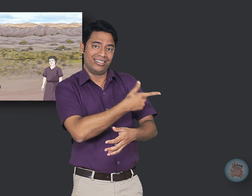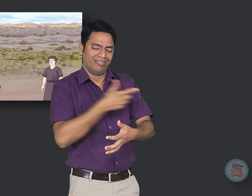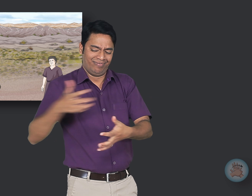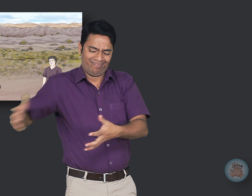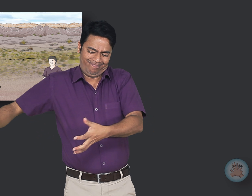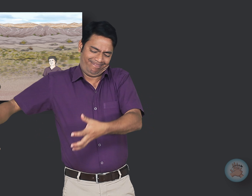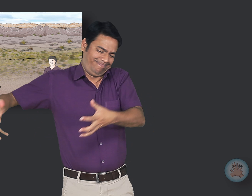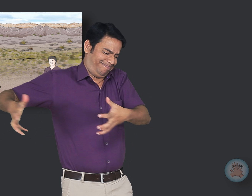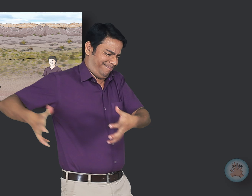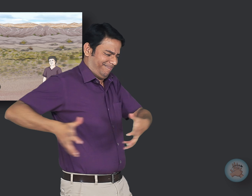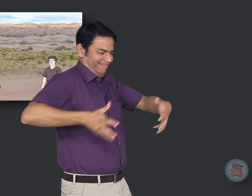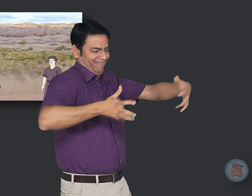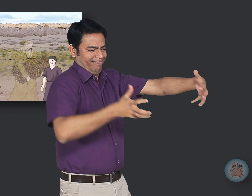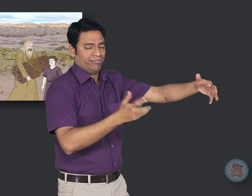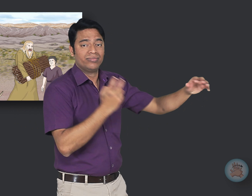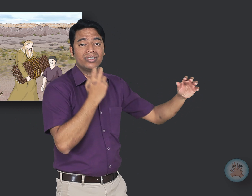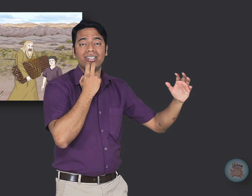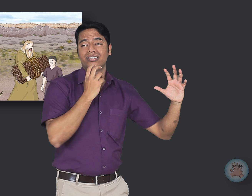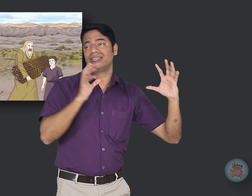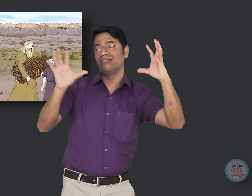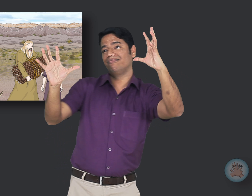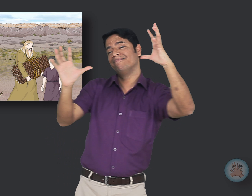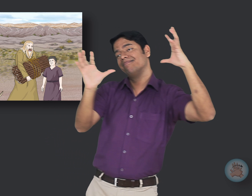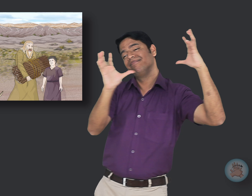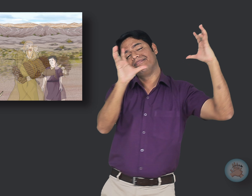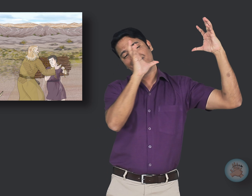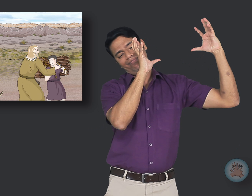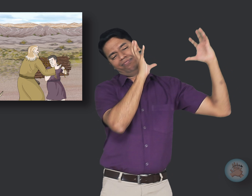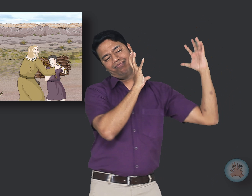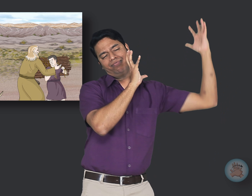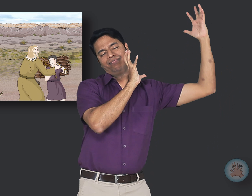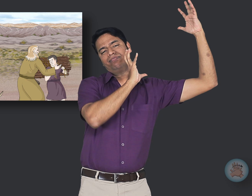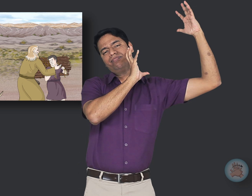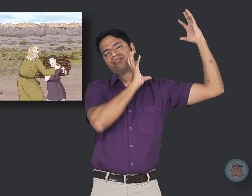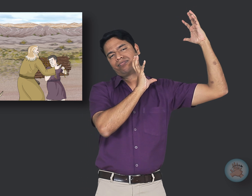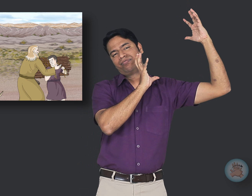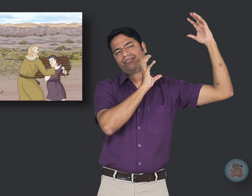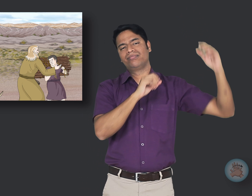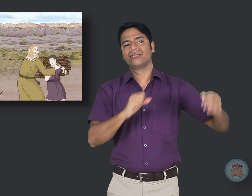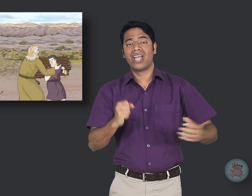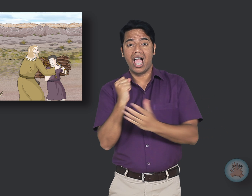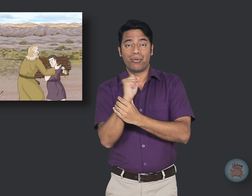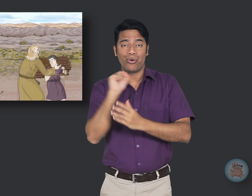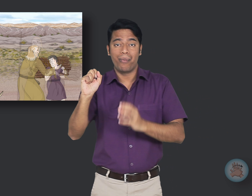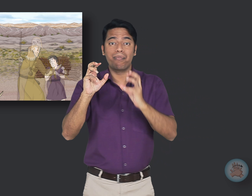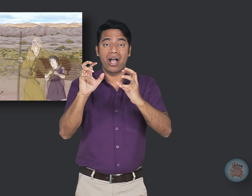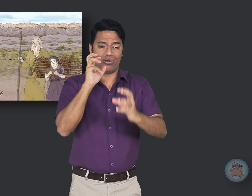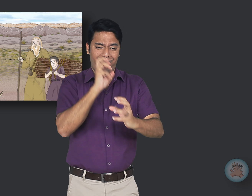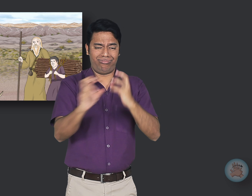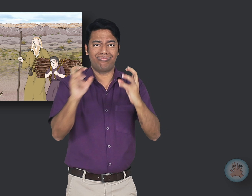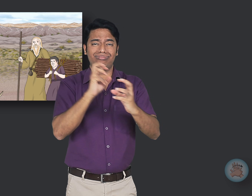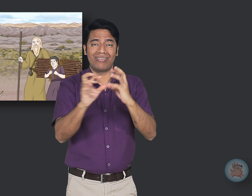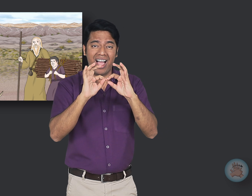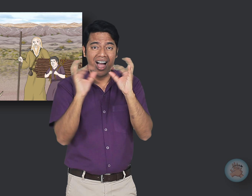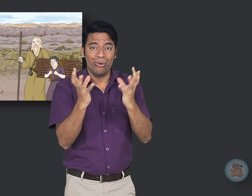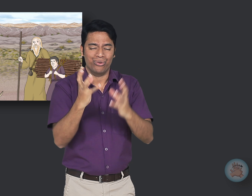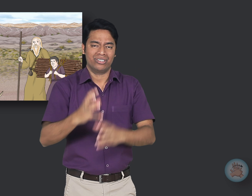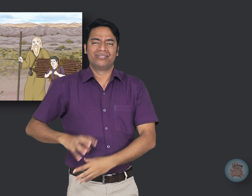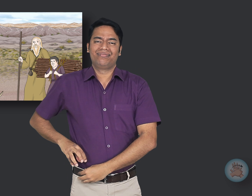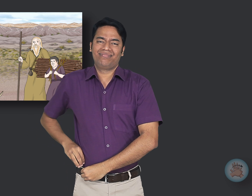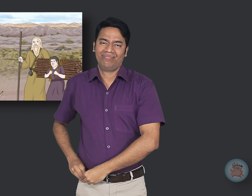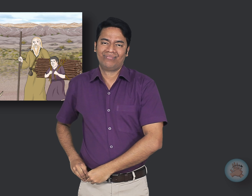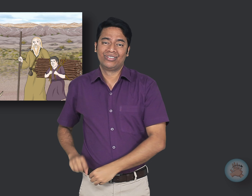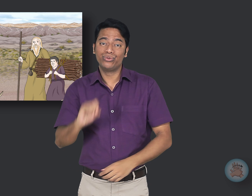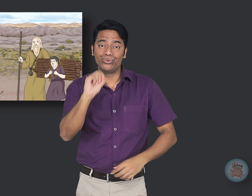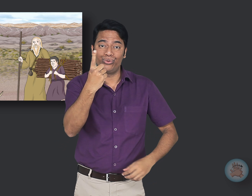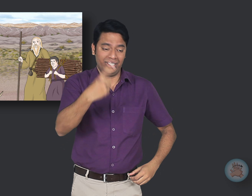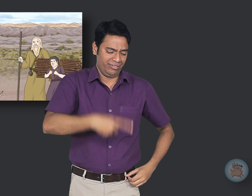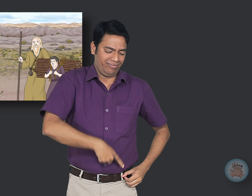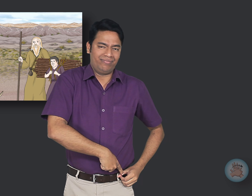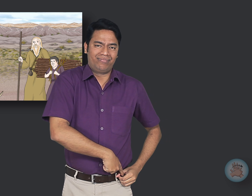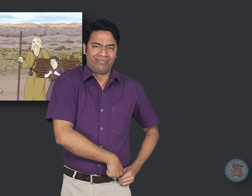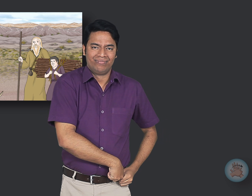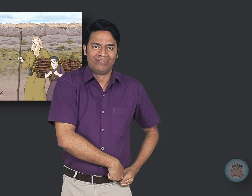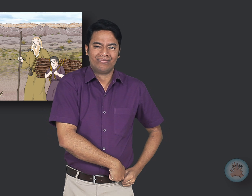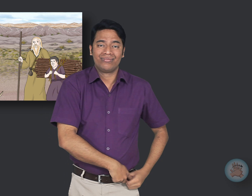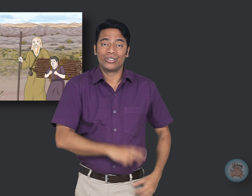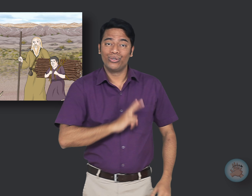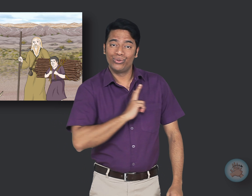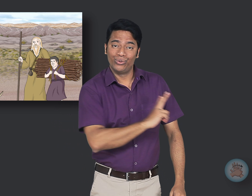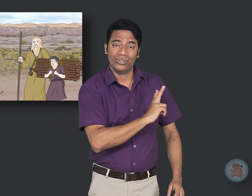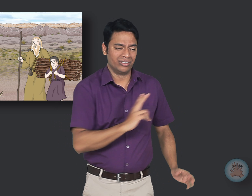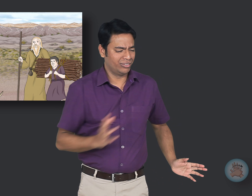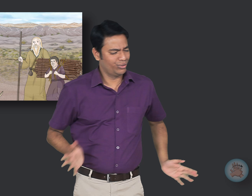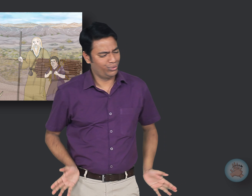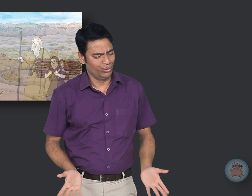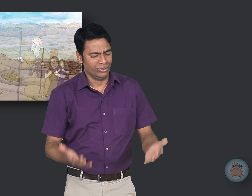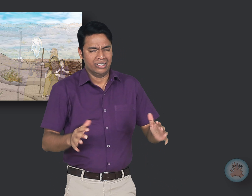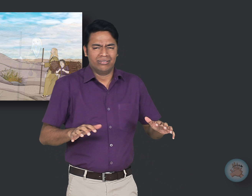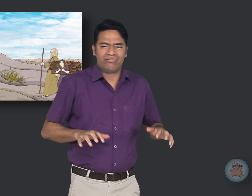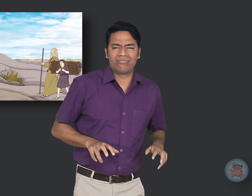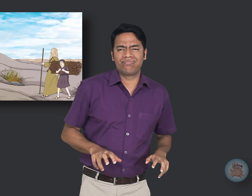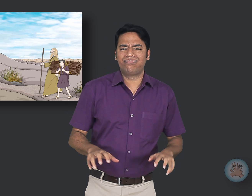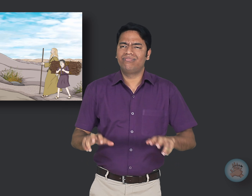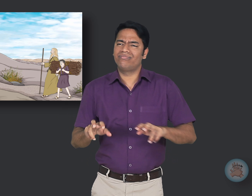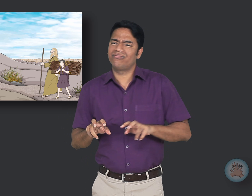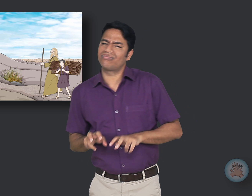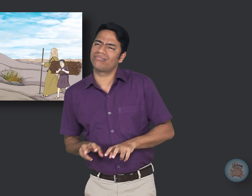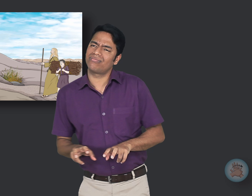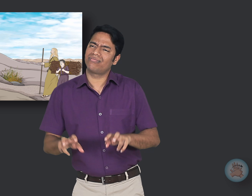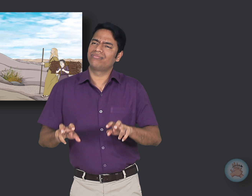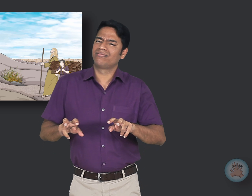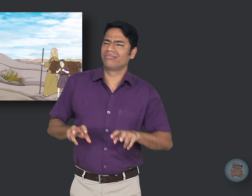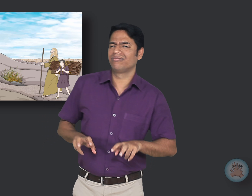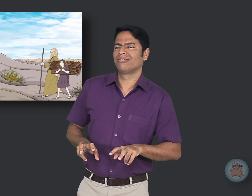Abraham took the wood for the burnt offering and placed it on his son Isaac.